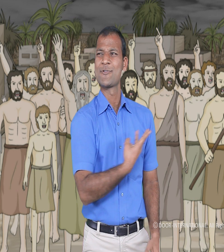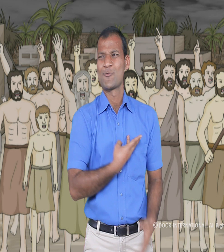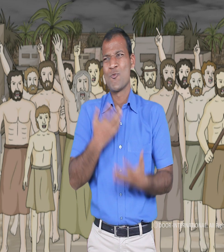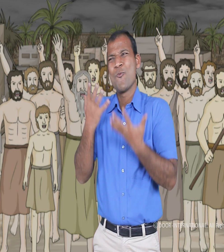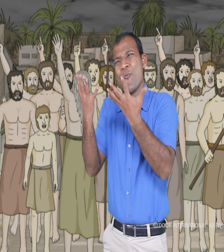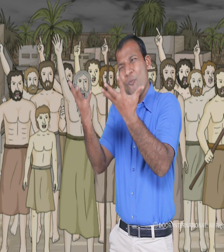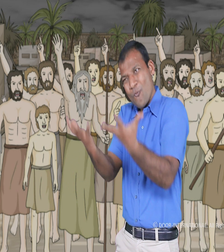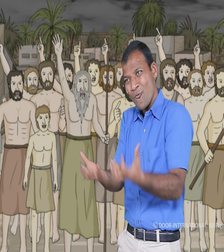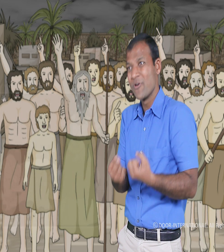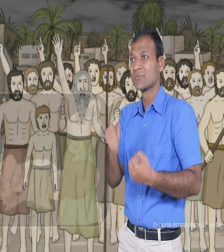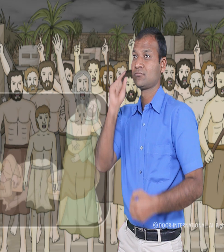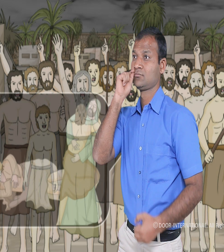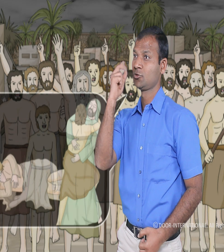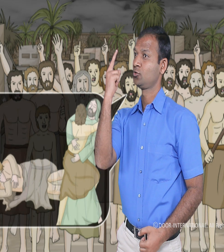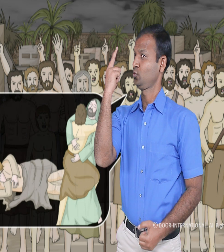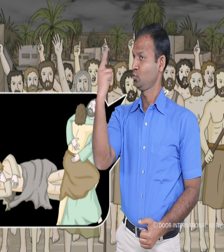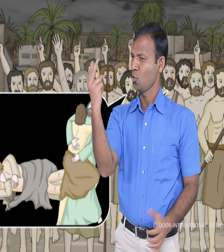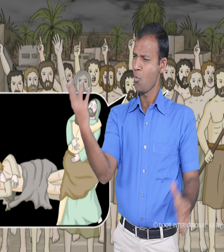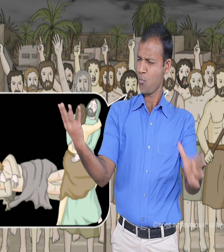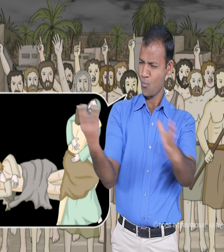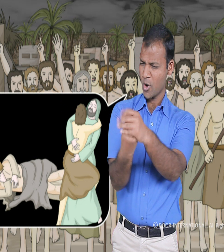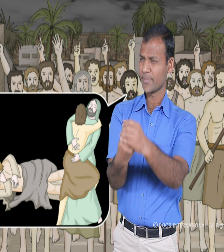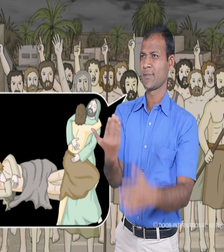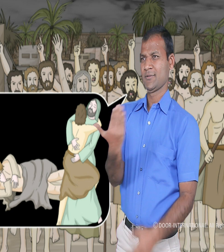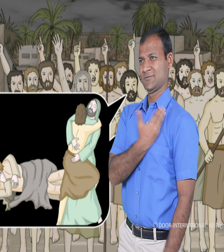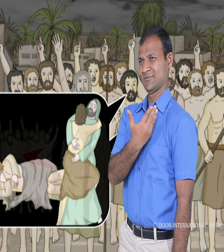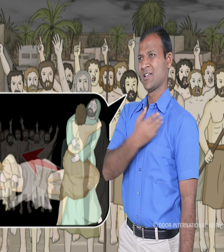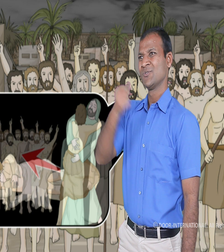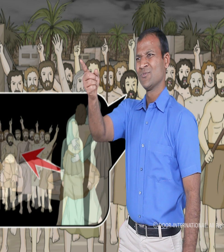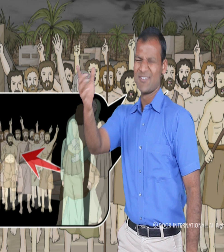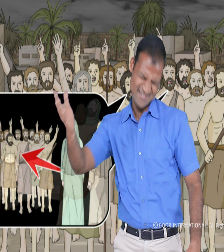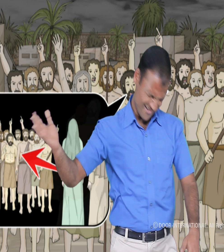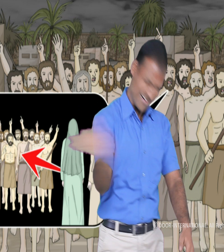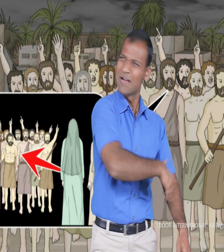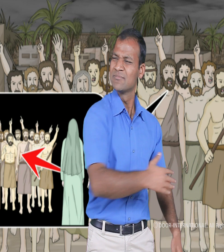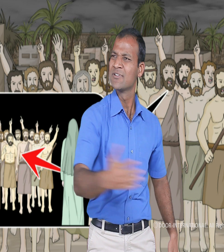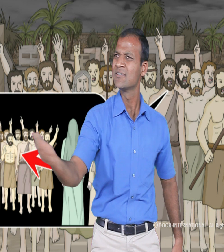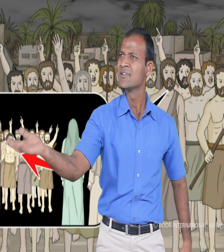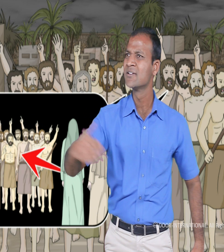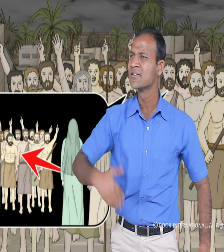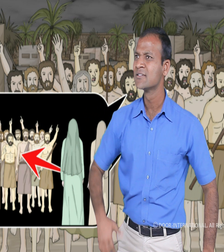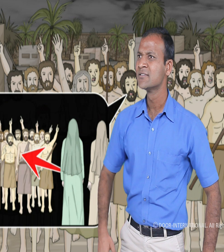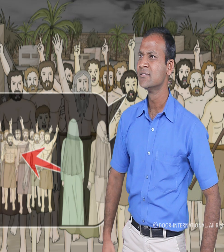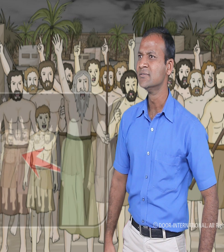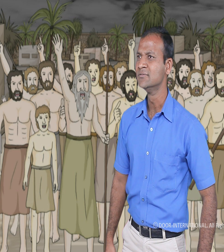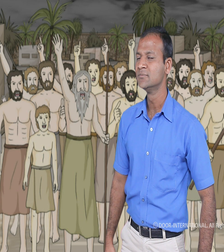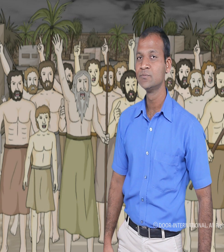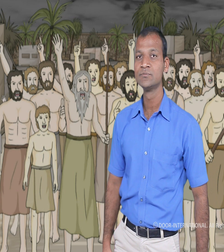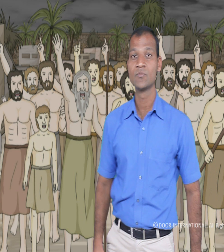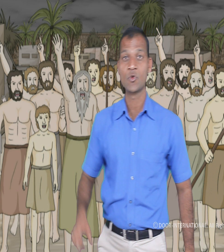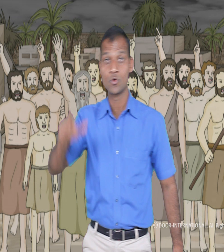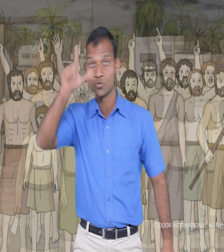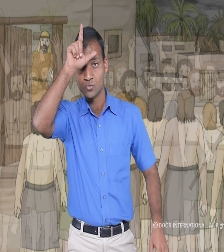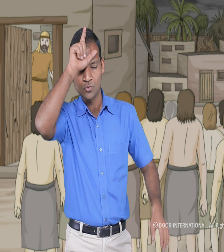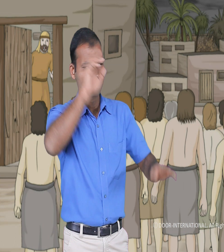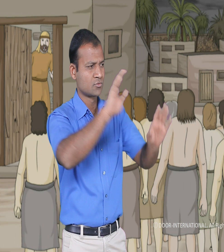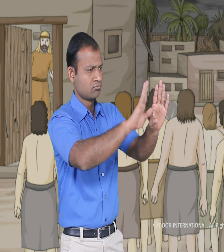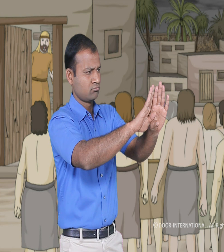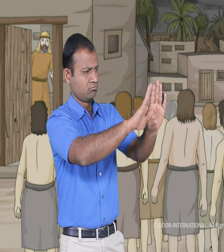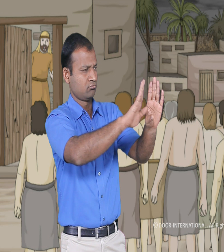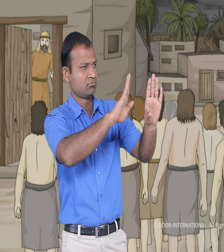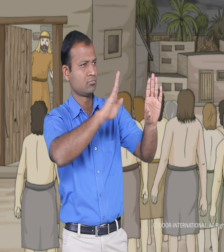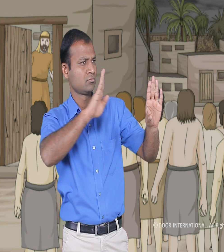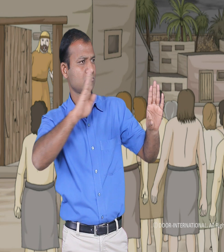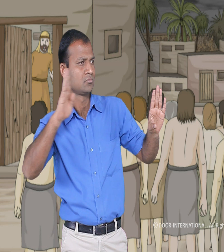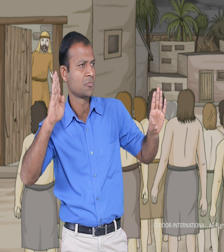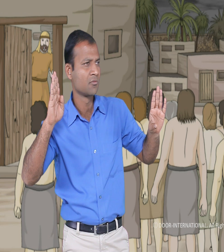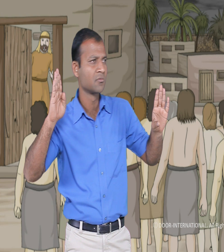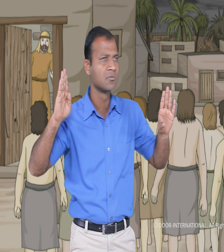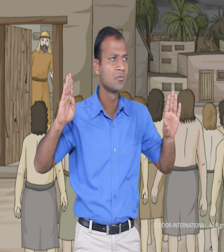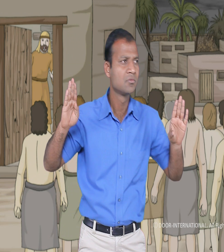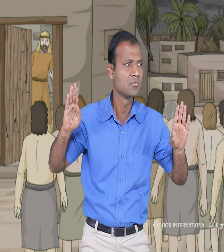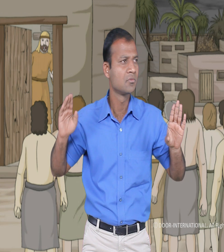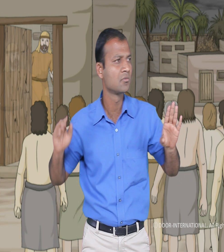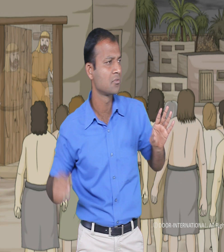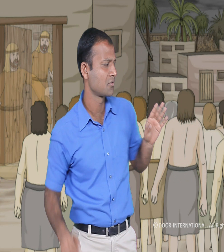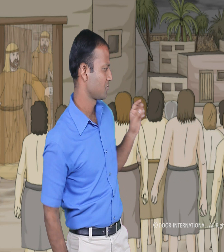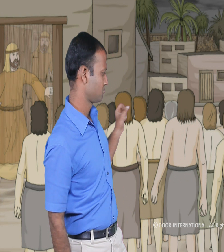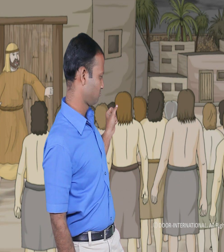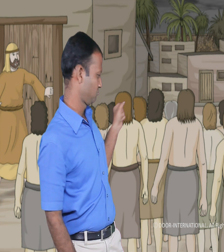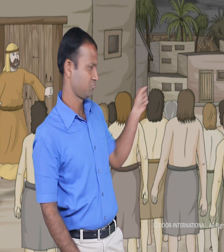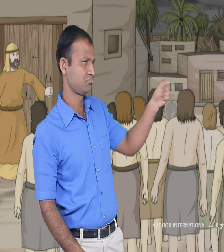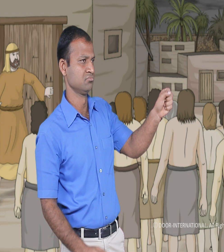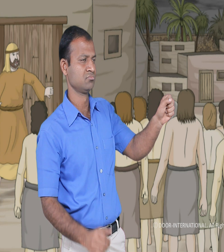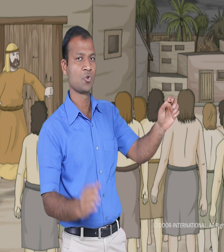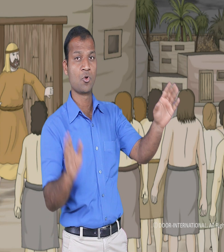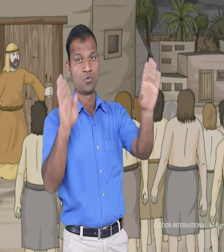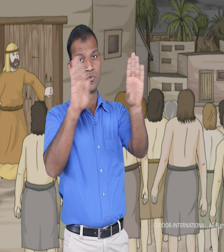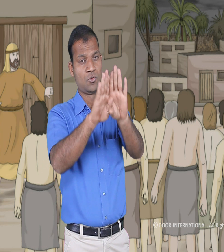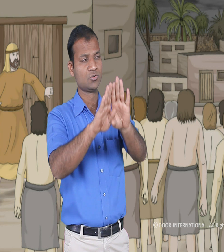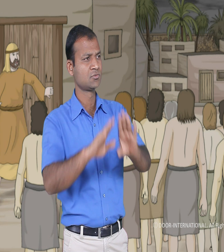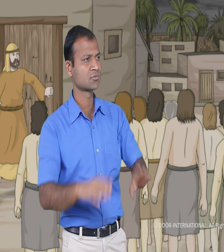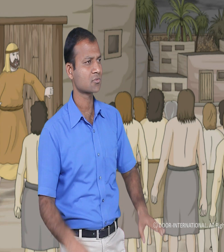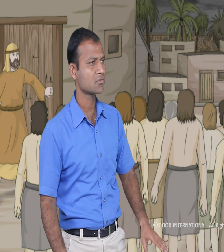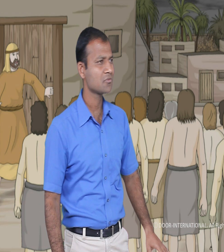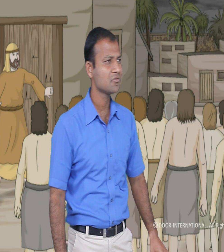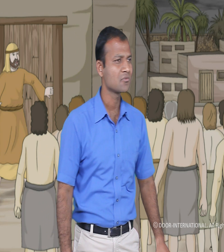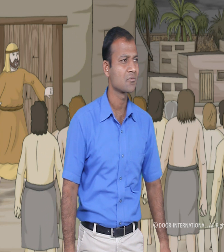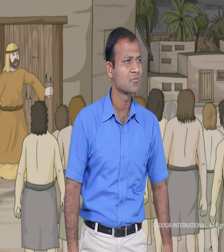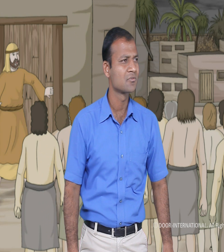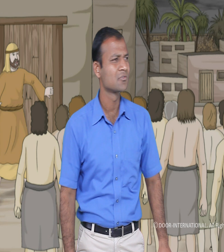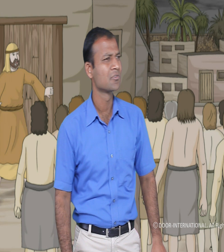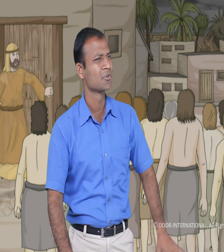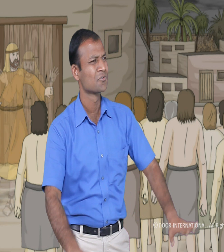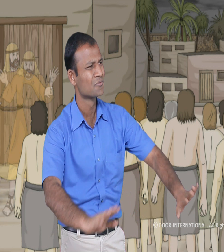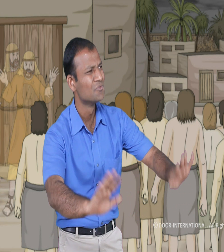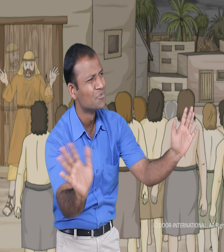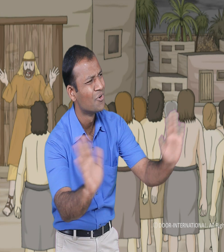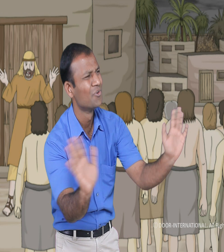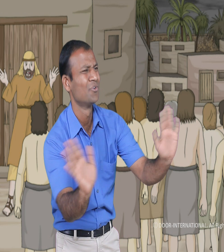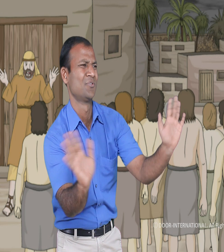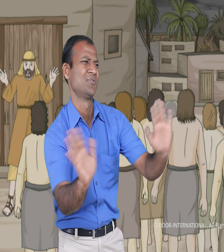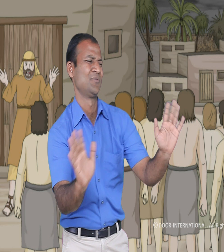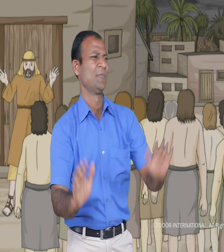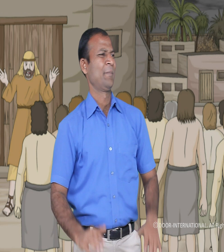Send them out to us so we can have relations with them!” Lot went outside to meet them, shutting the door behind him.